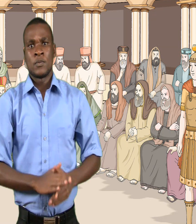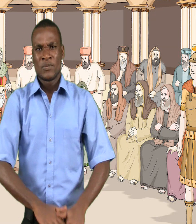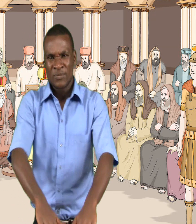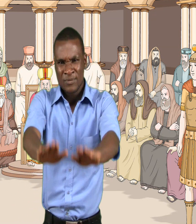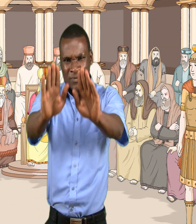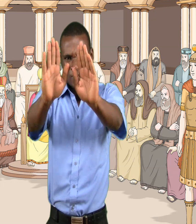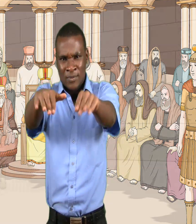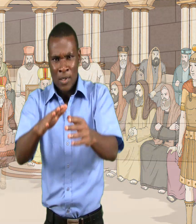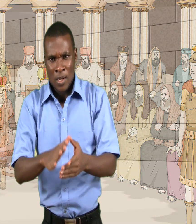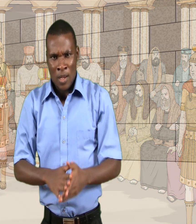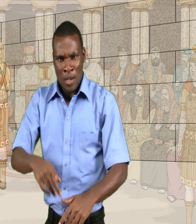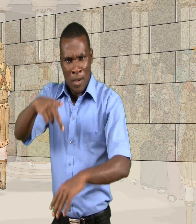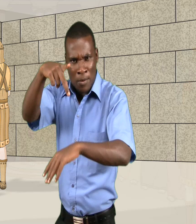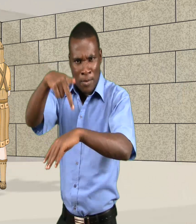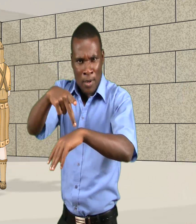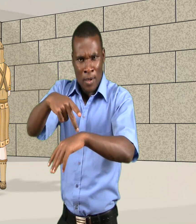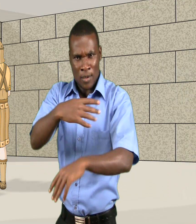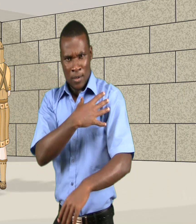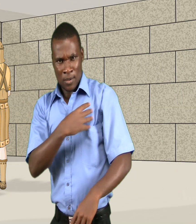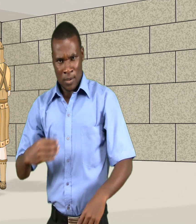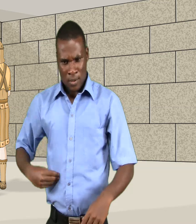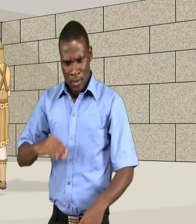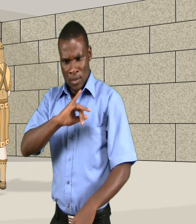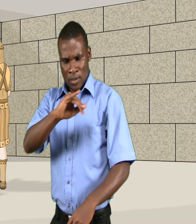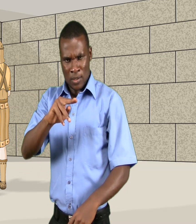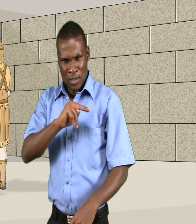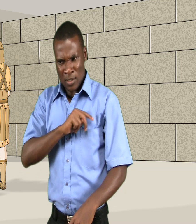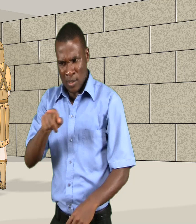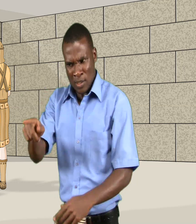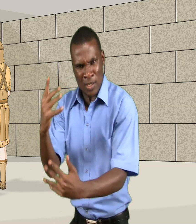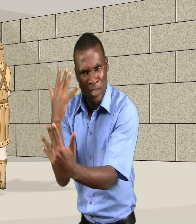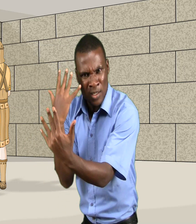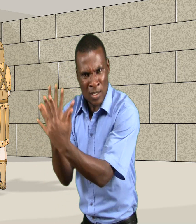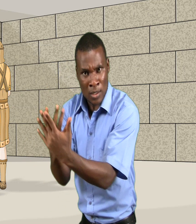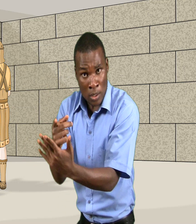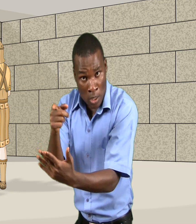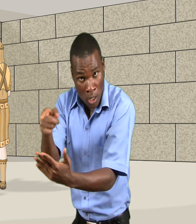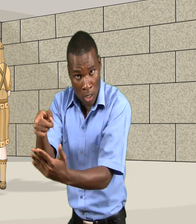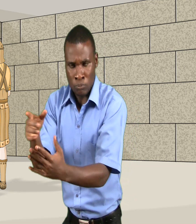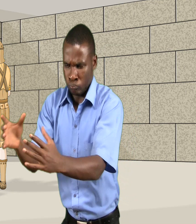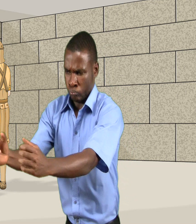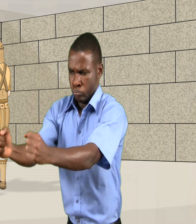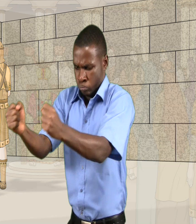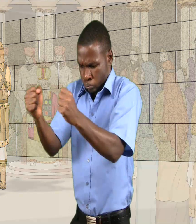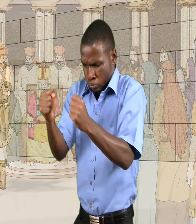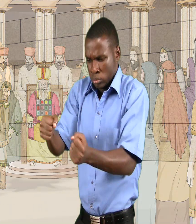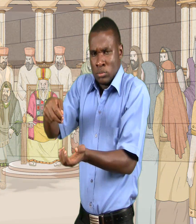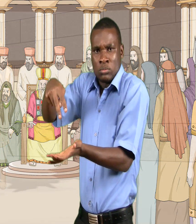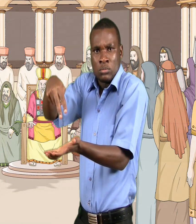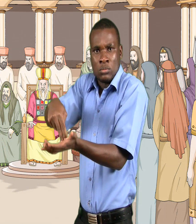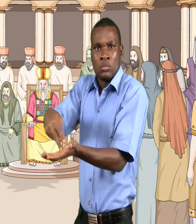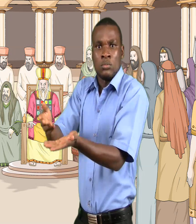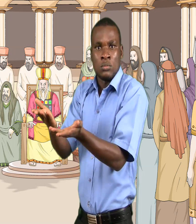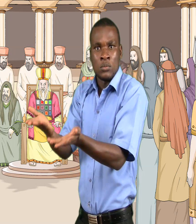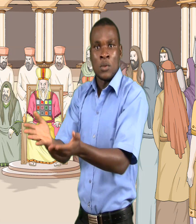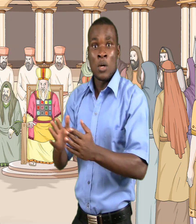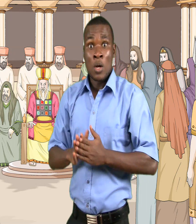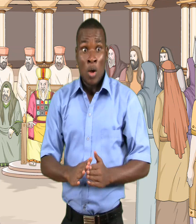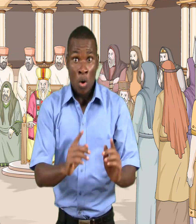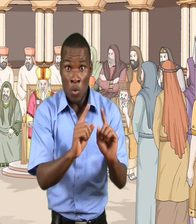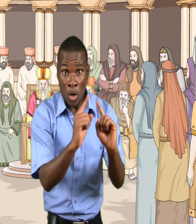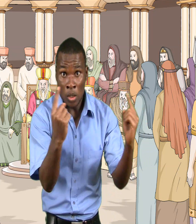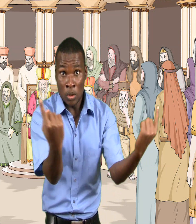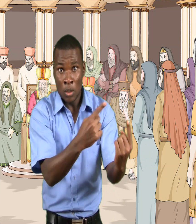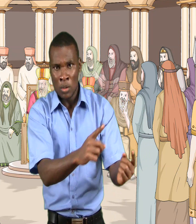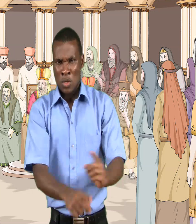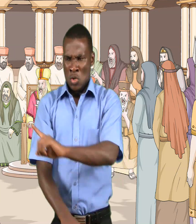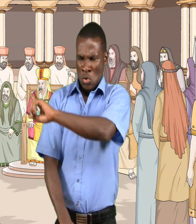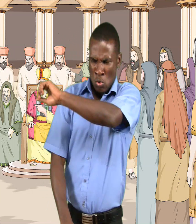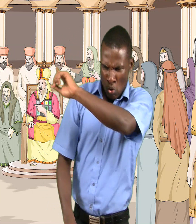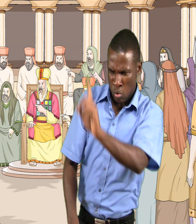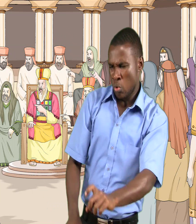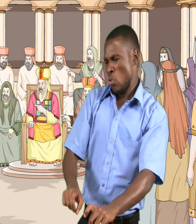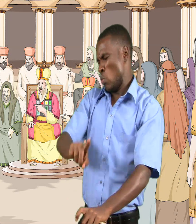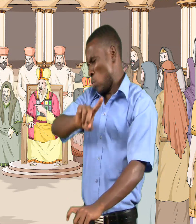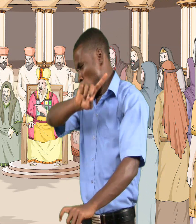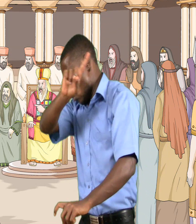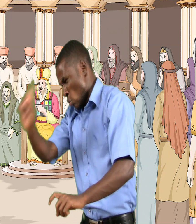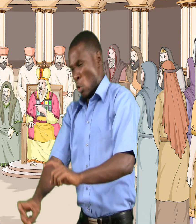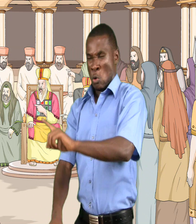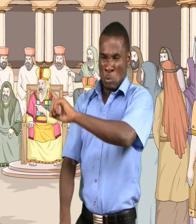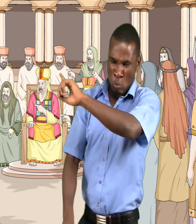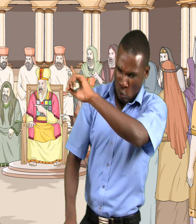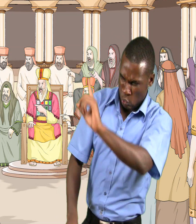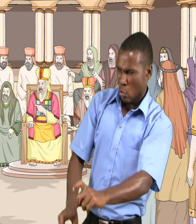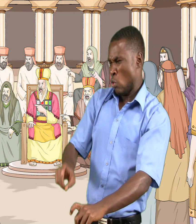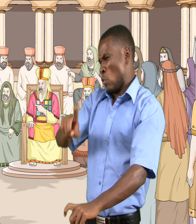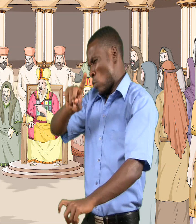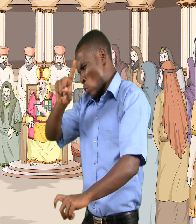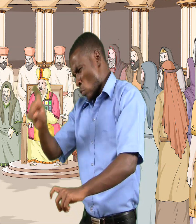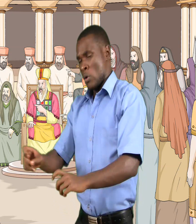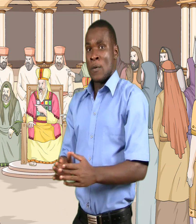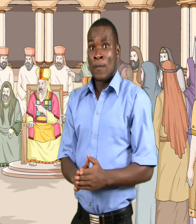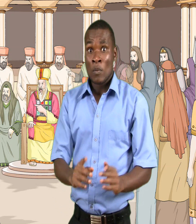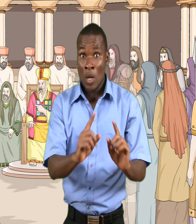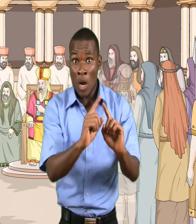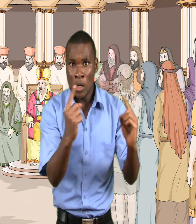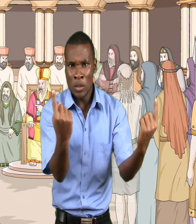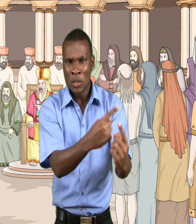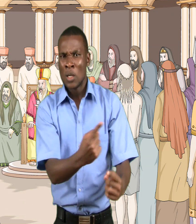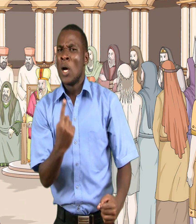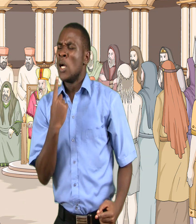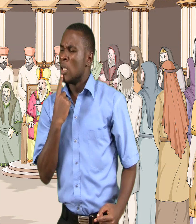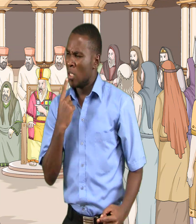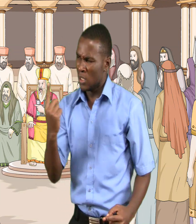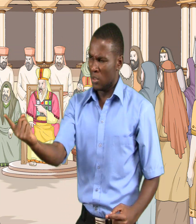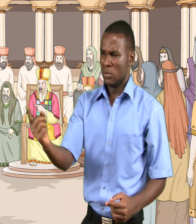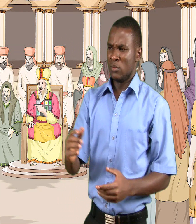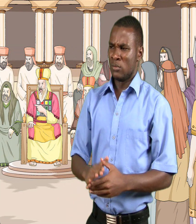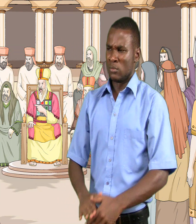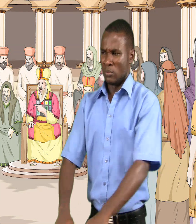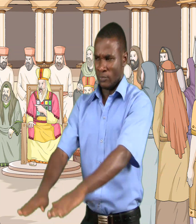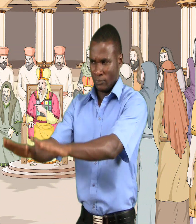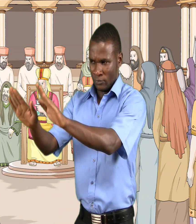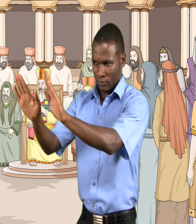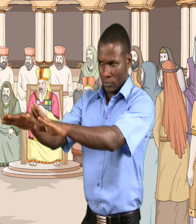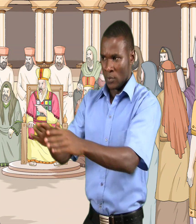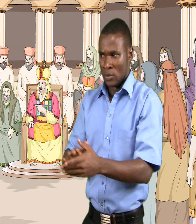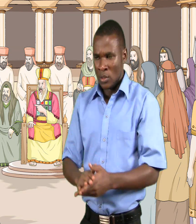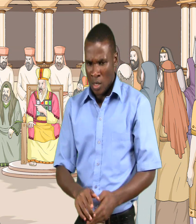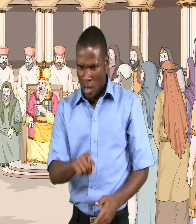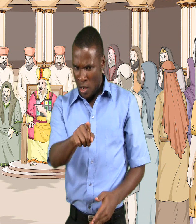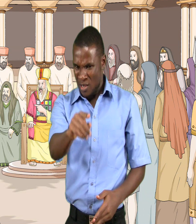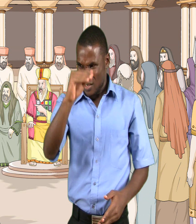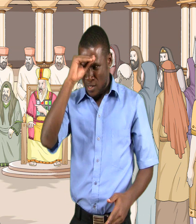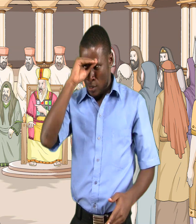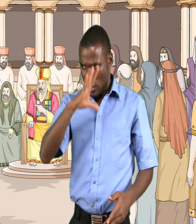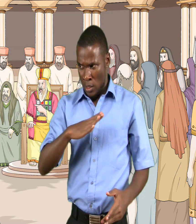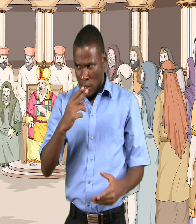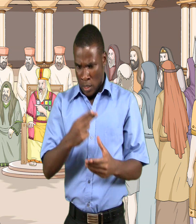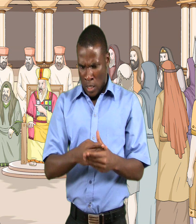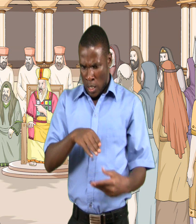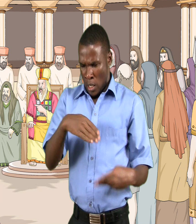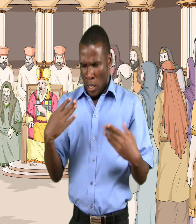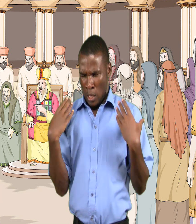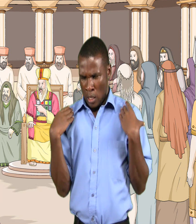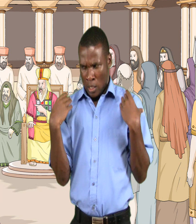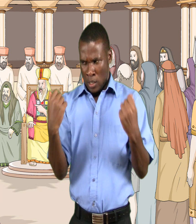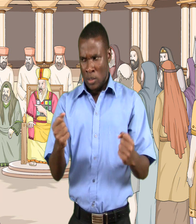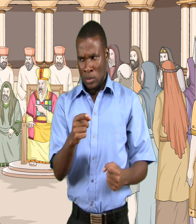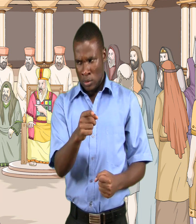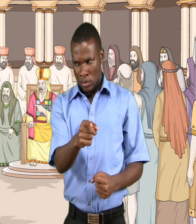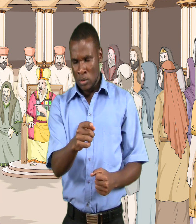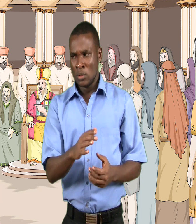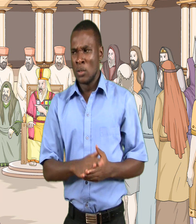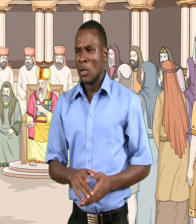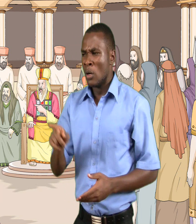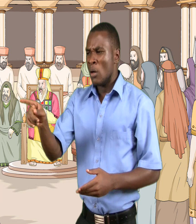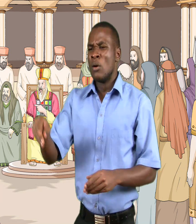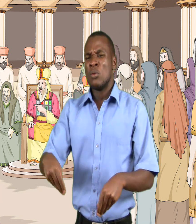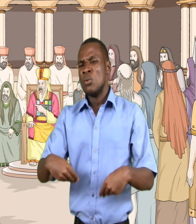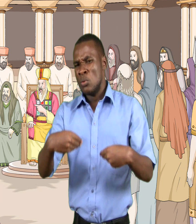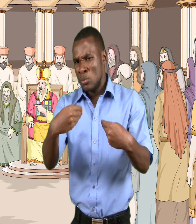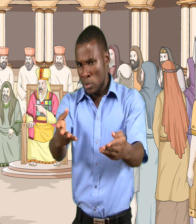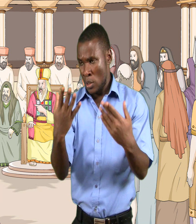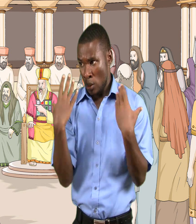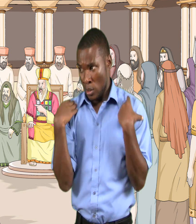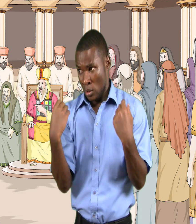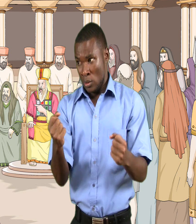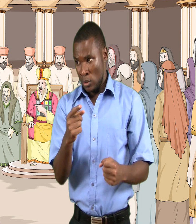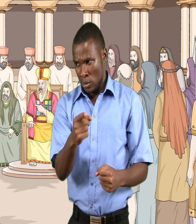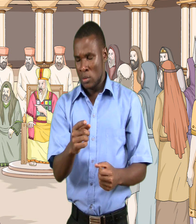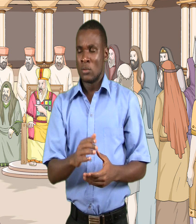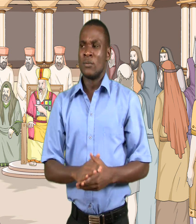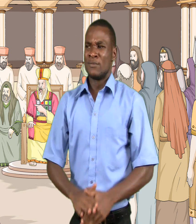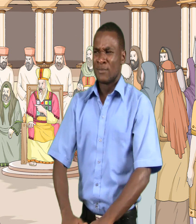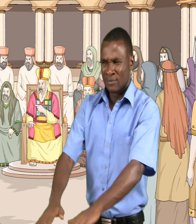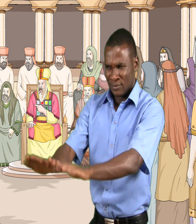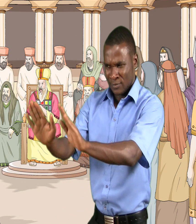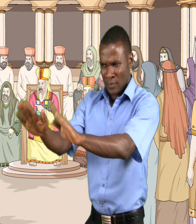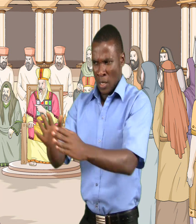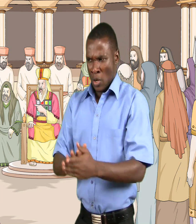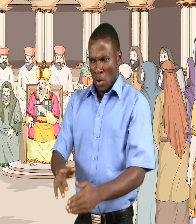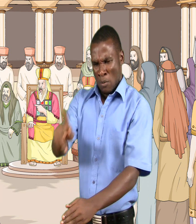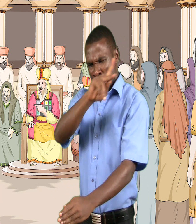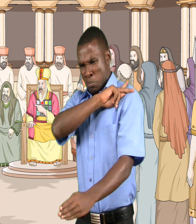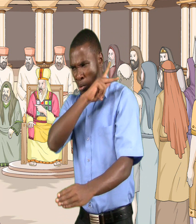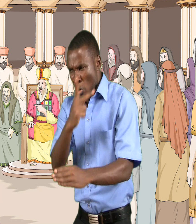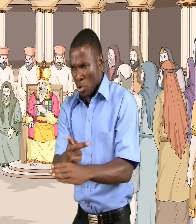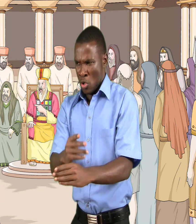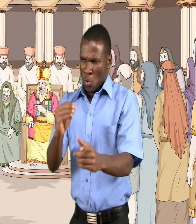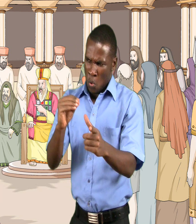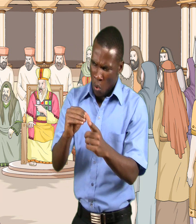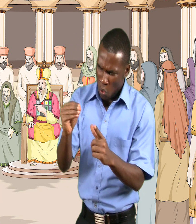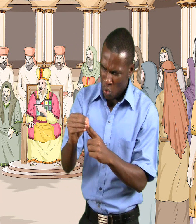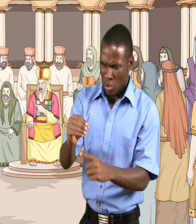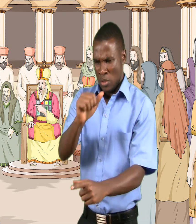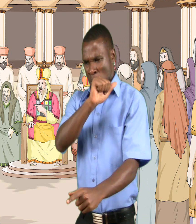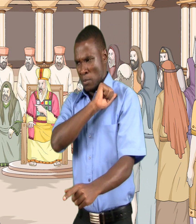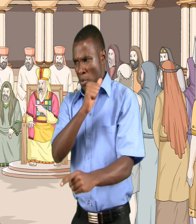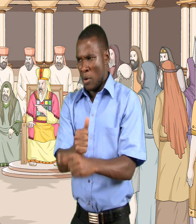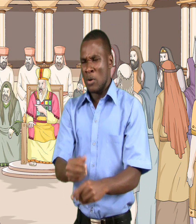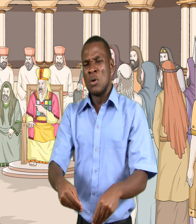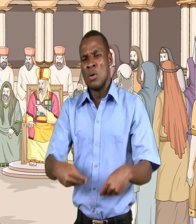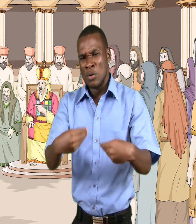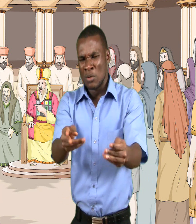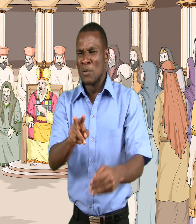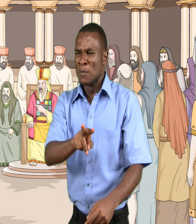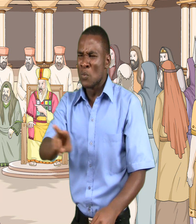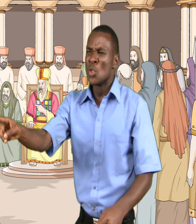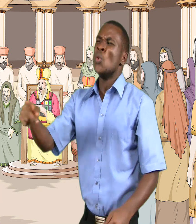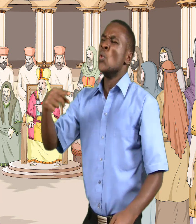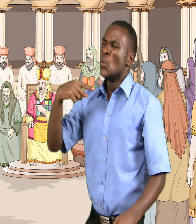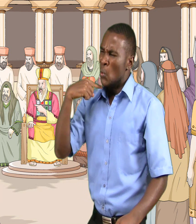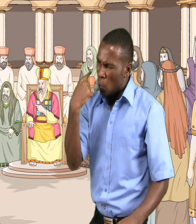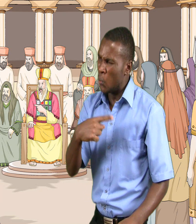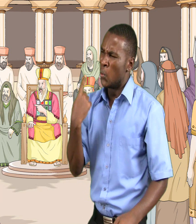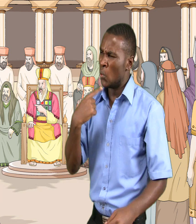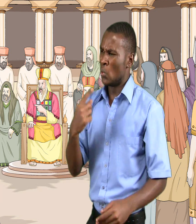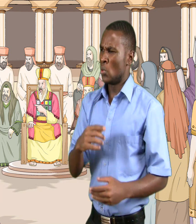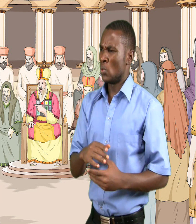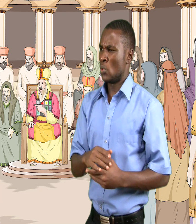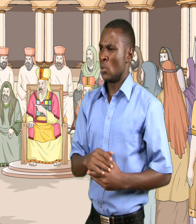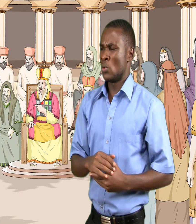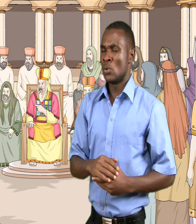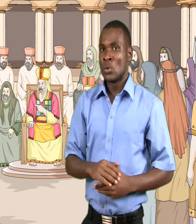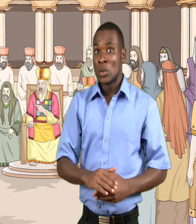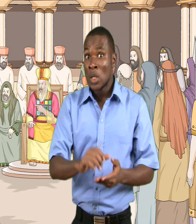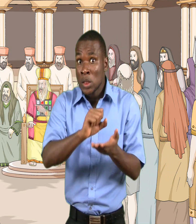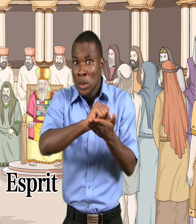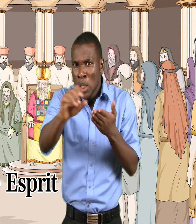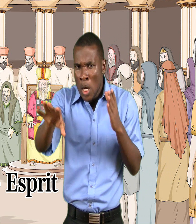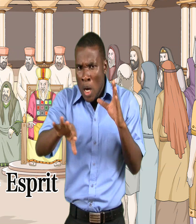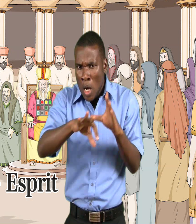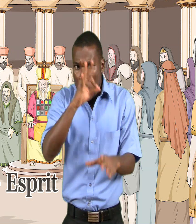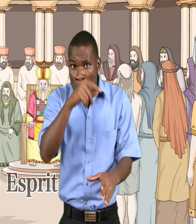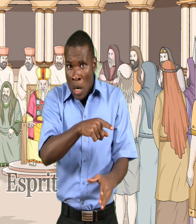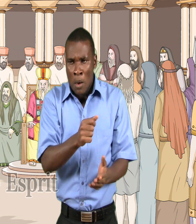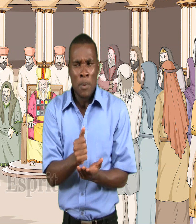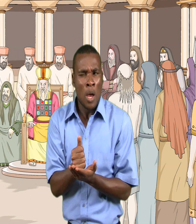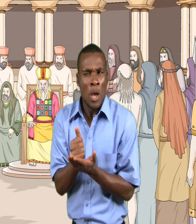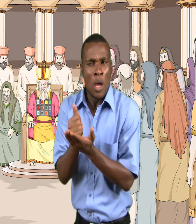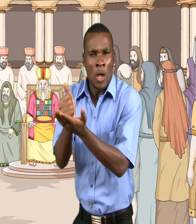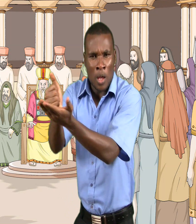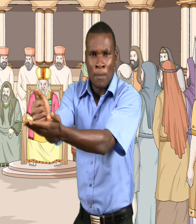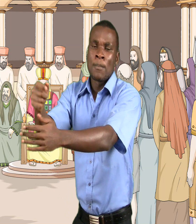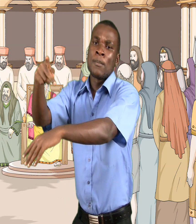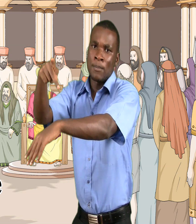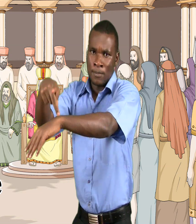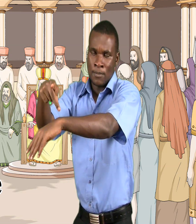They had Peter and John brought in and began to question them: “By what power or what name did you do this?”